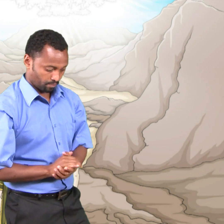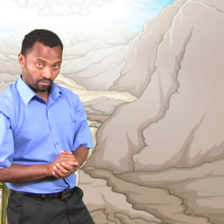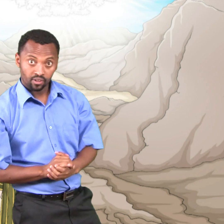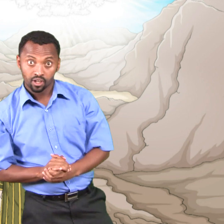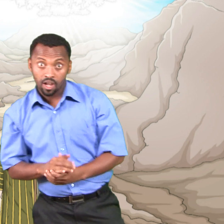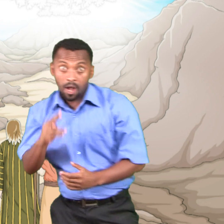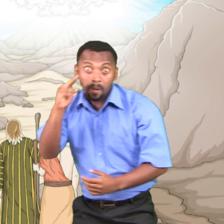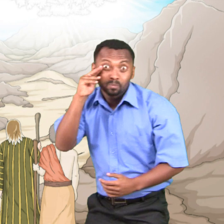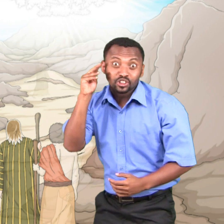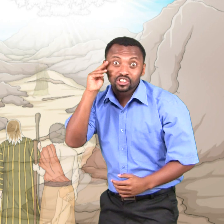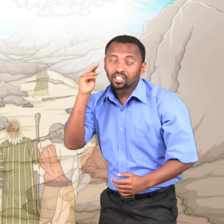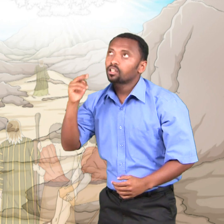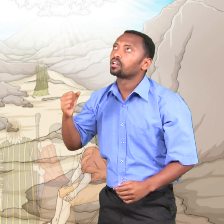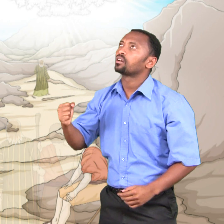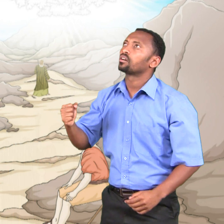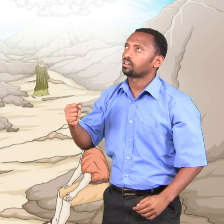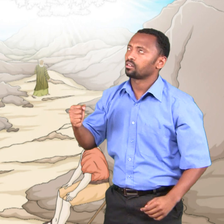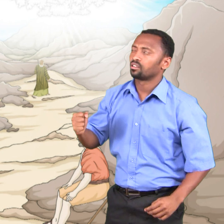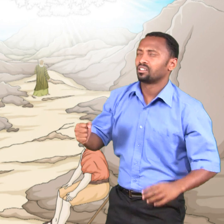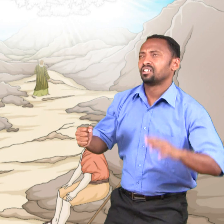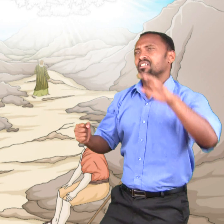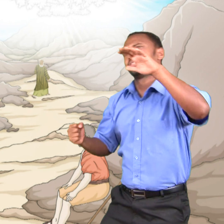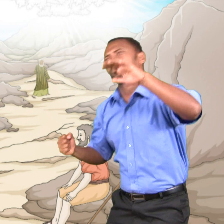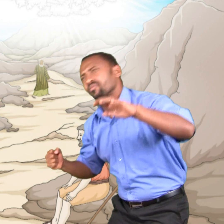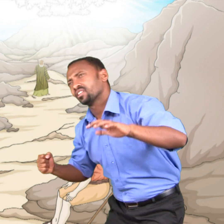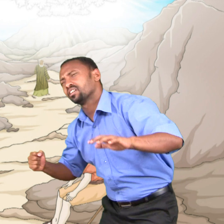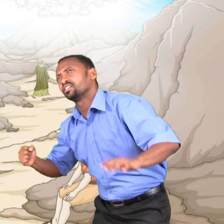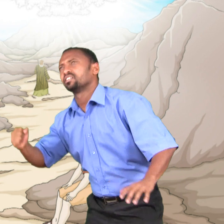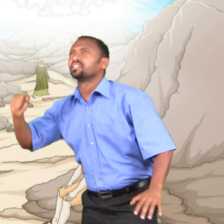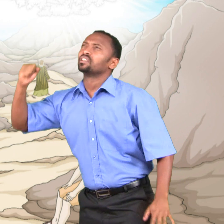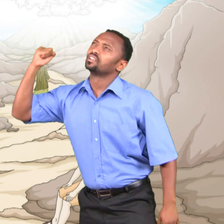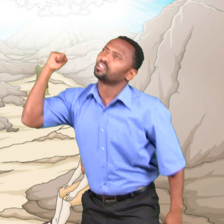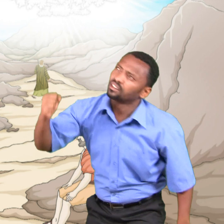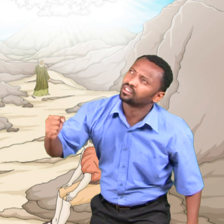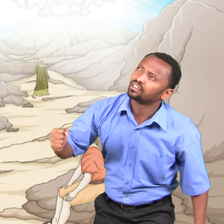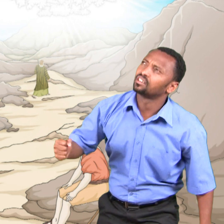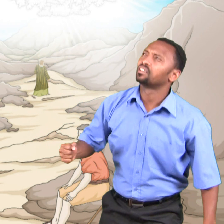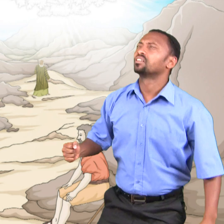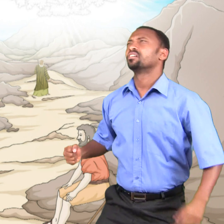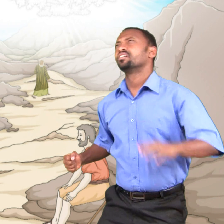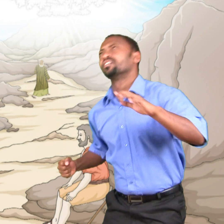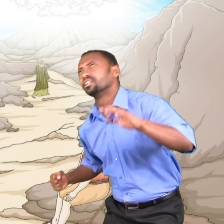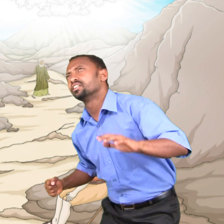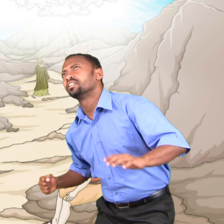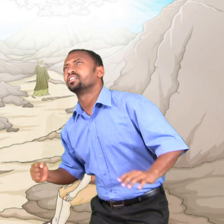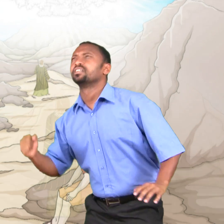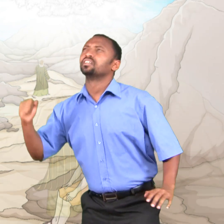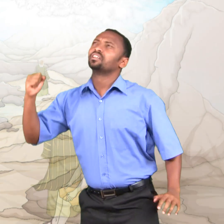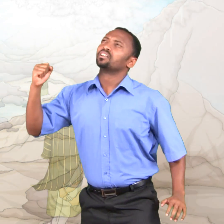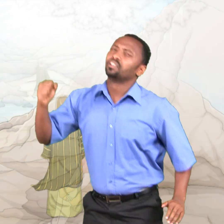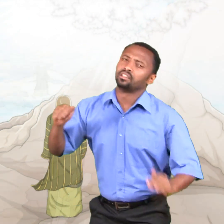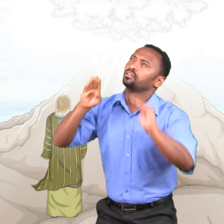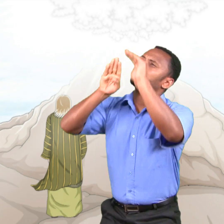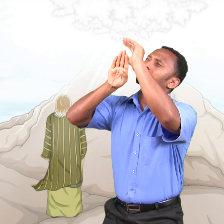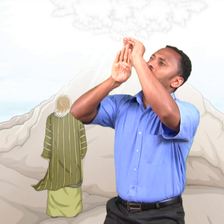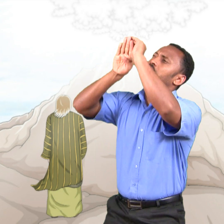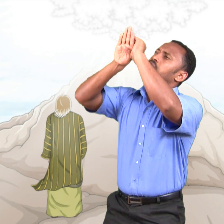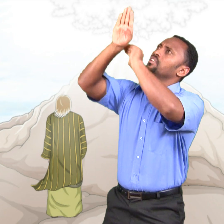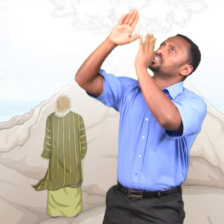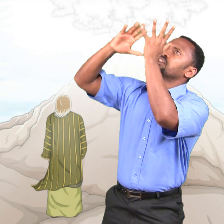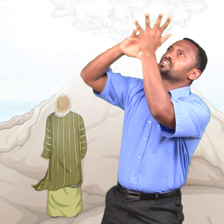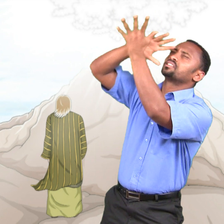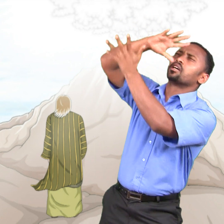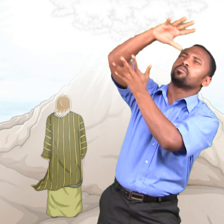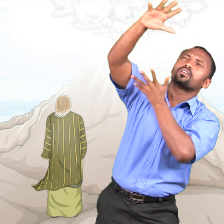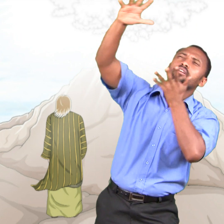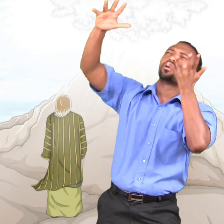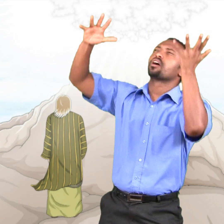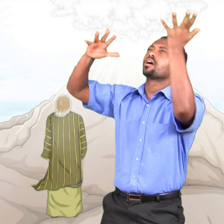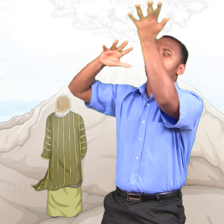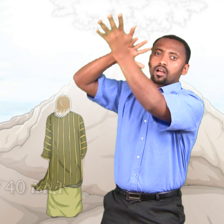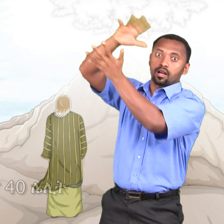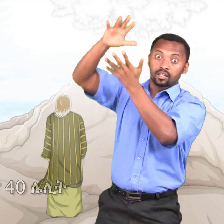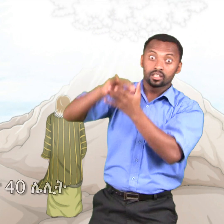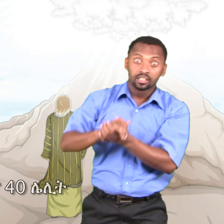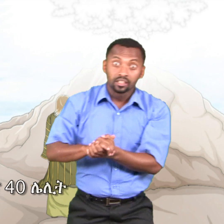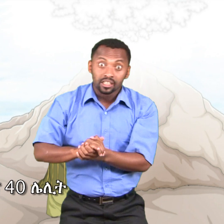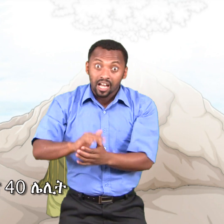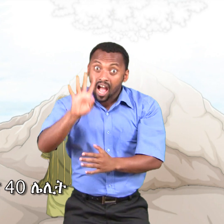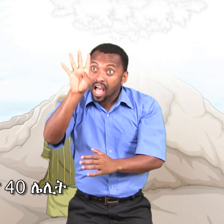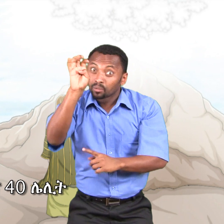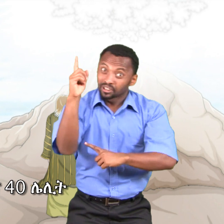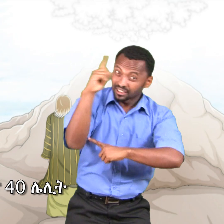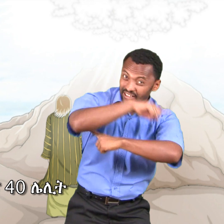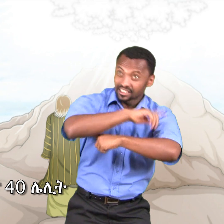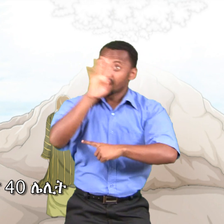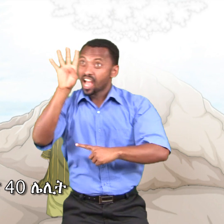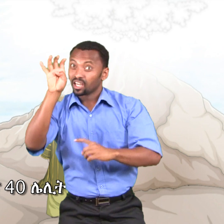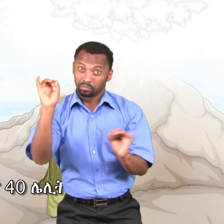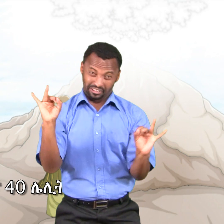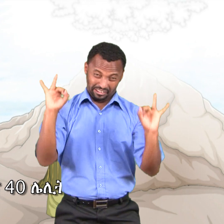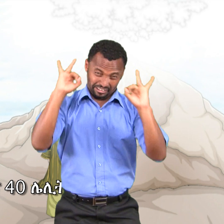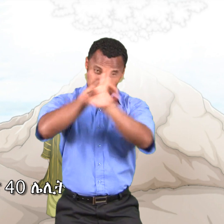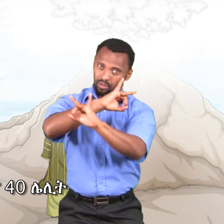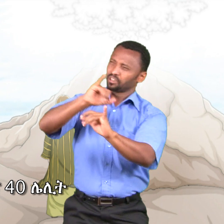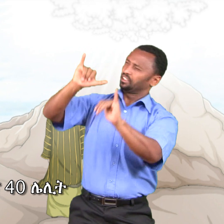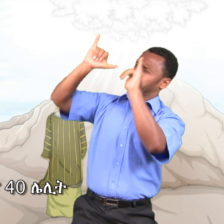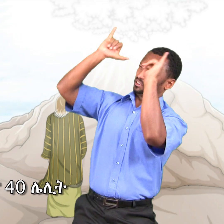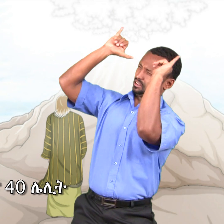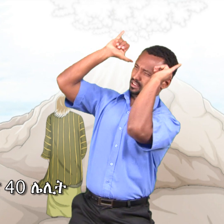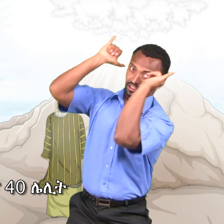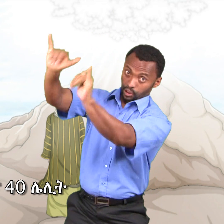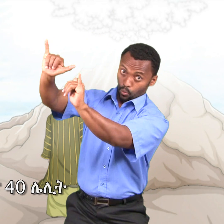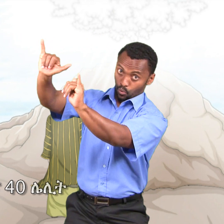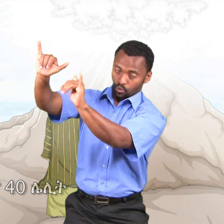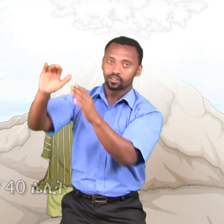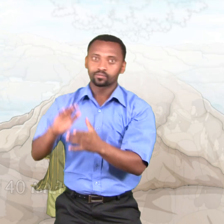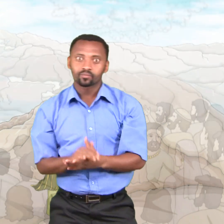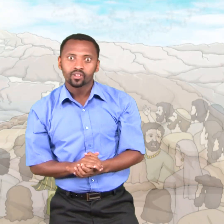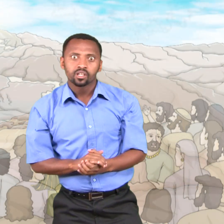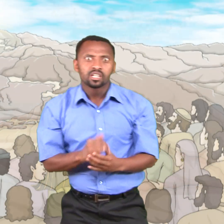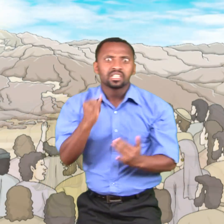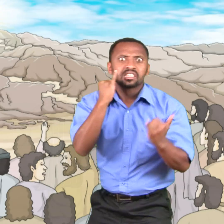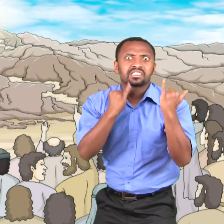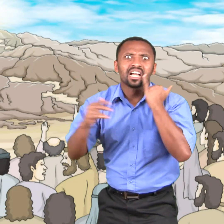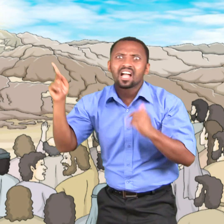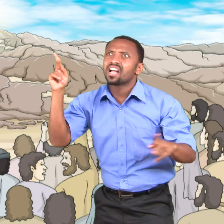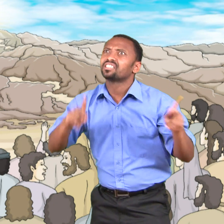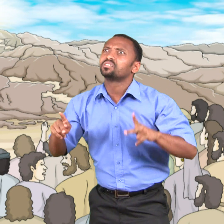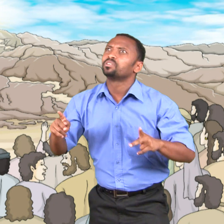Moses entered the cloud as he went up on the mountain, and he remained on the mountain forty days and forty nights.